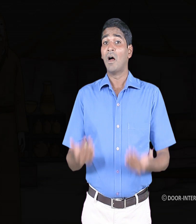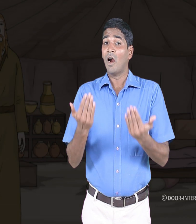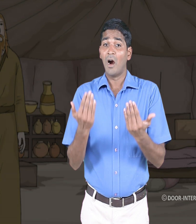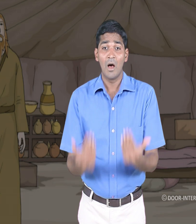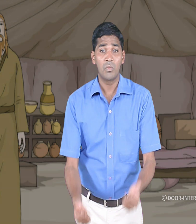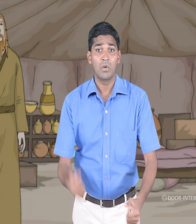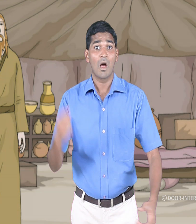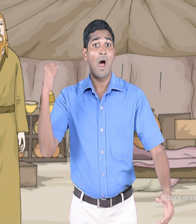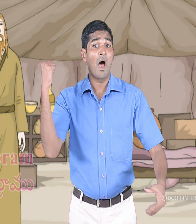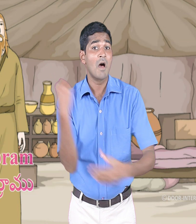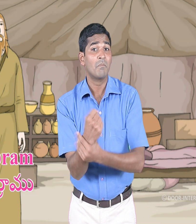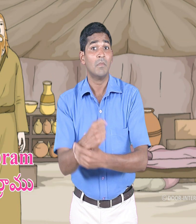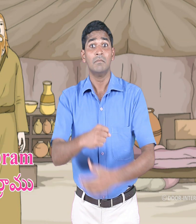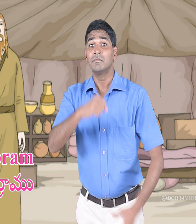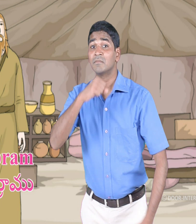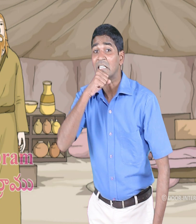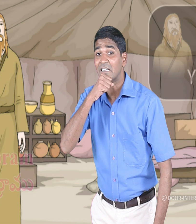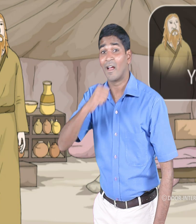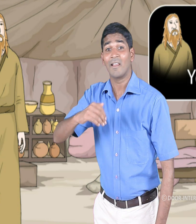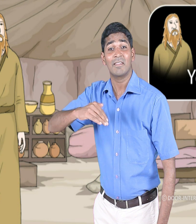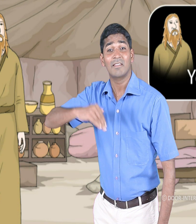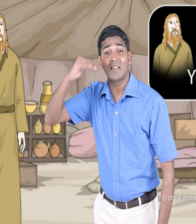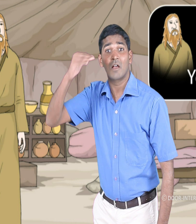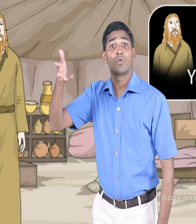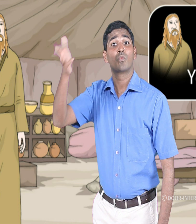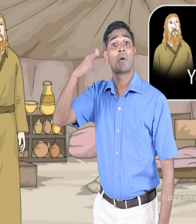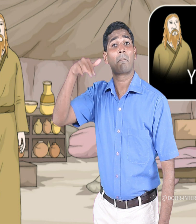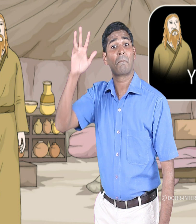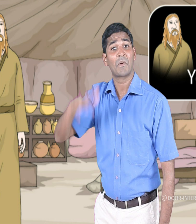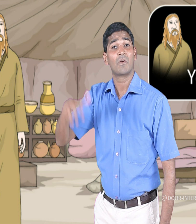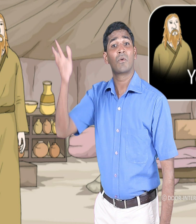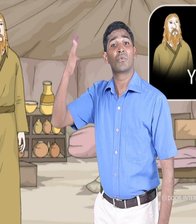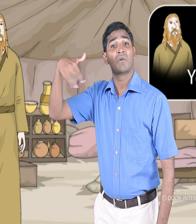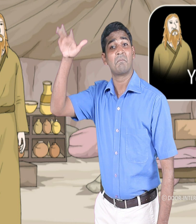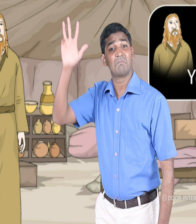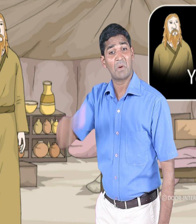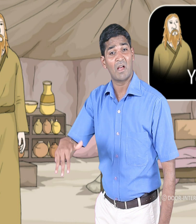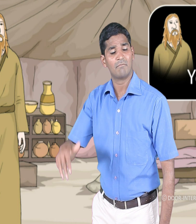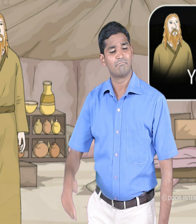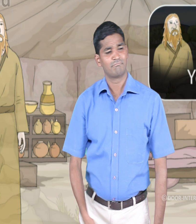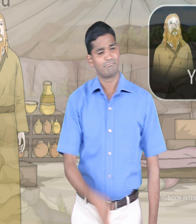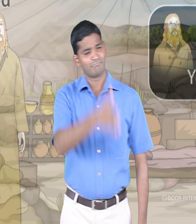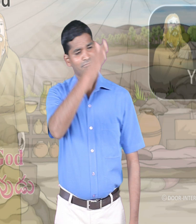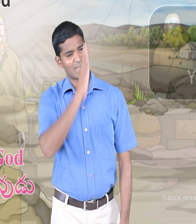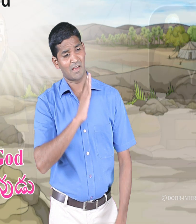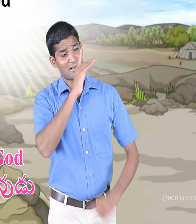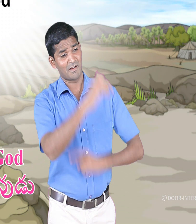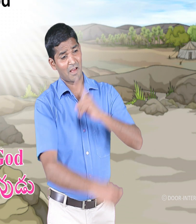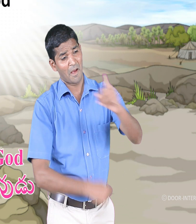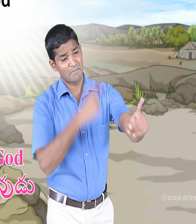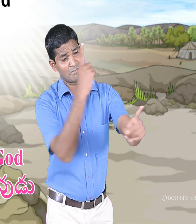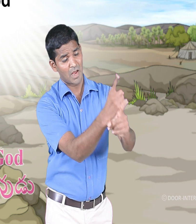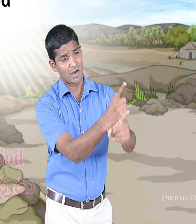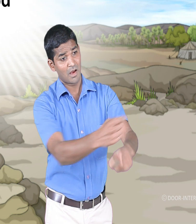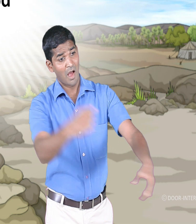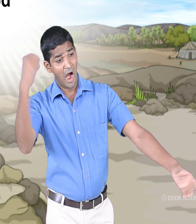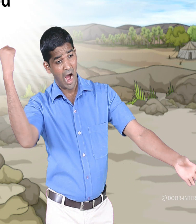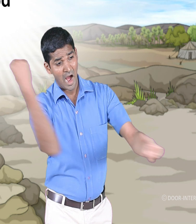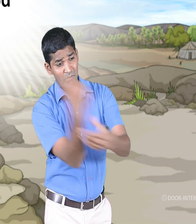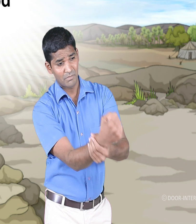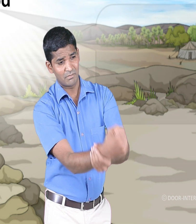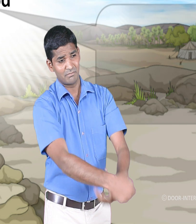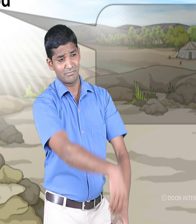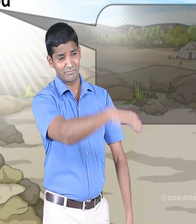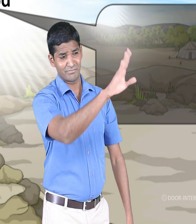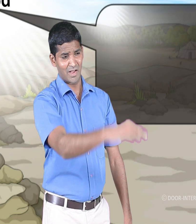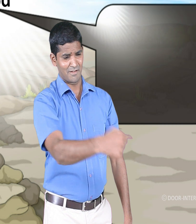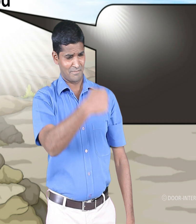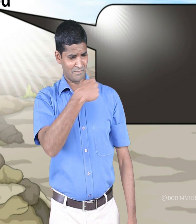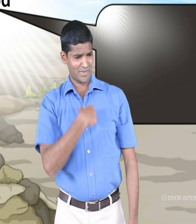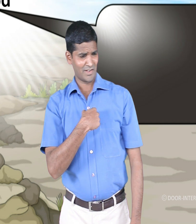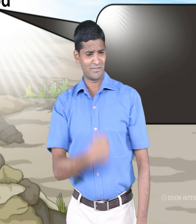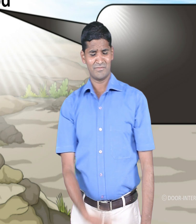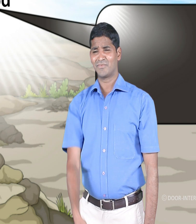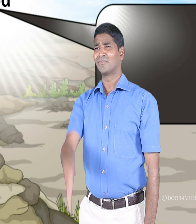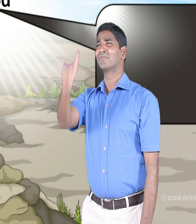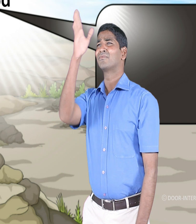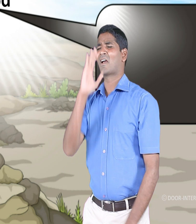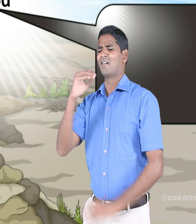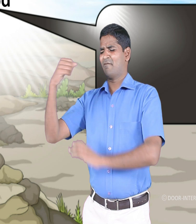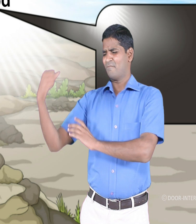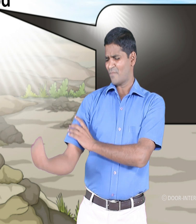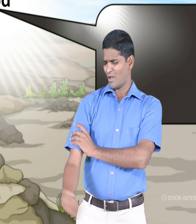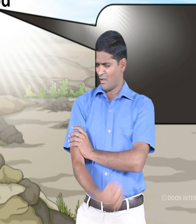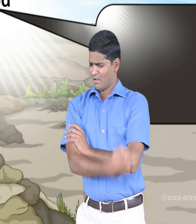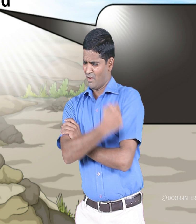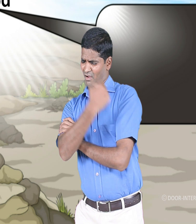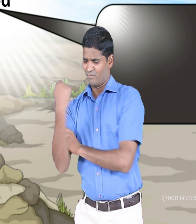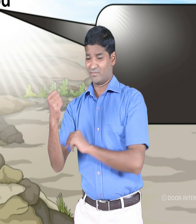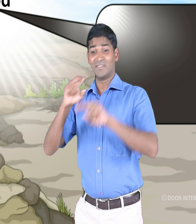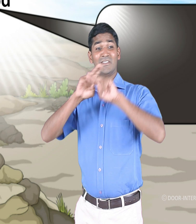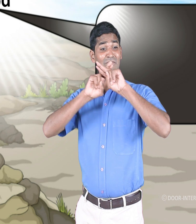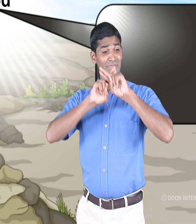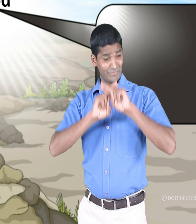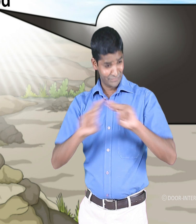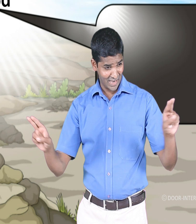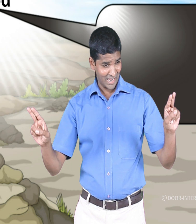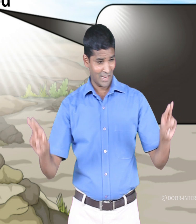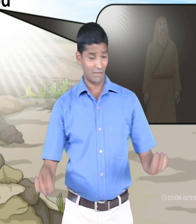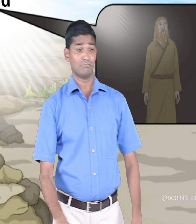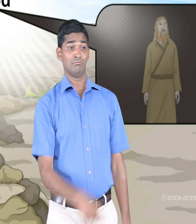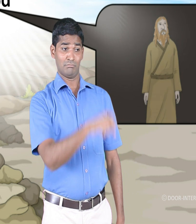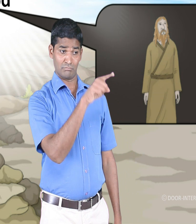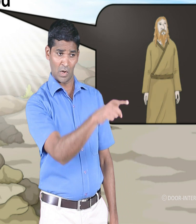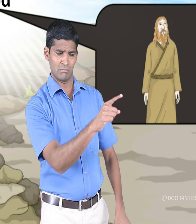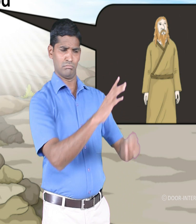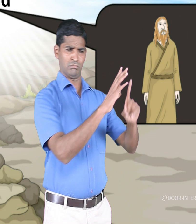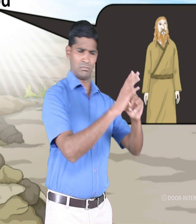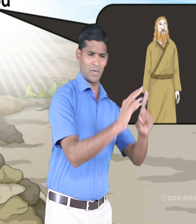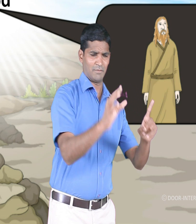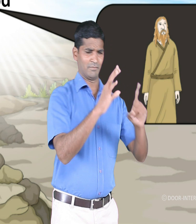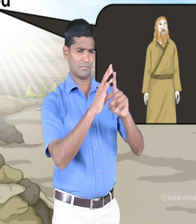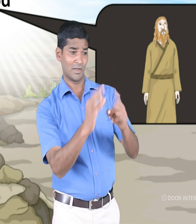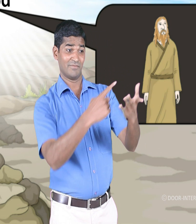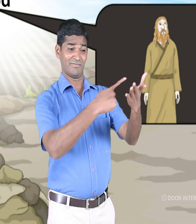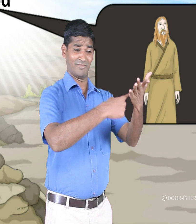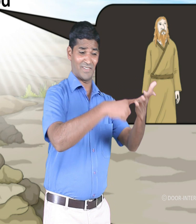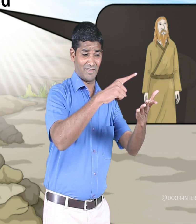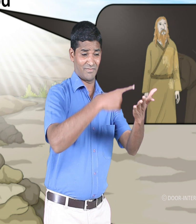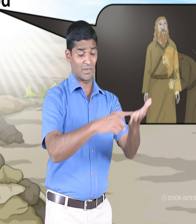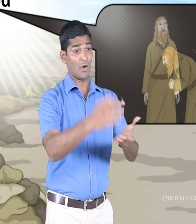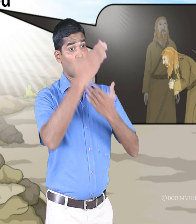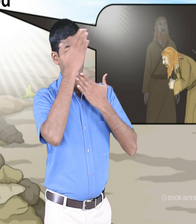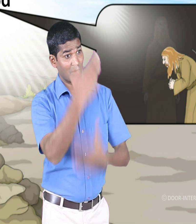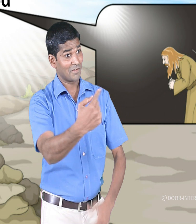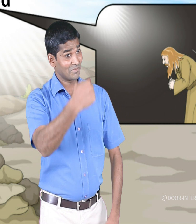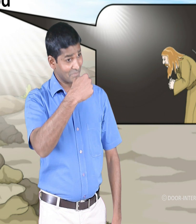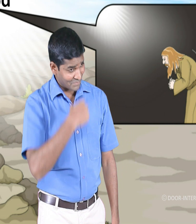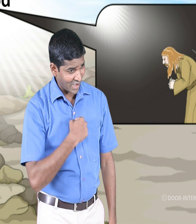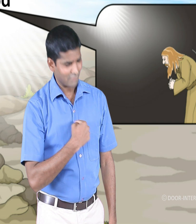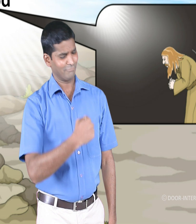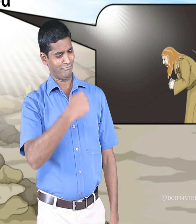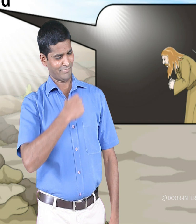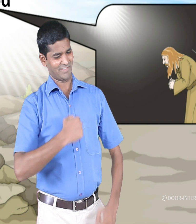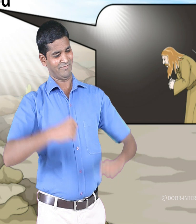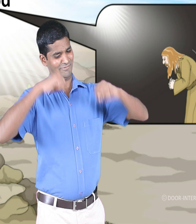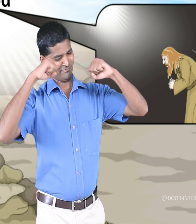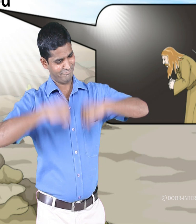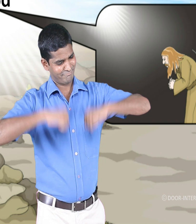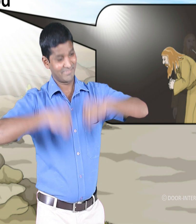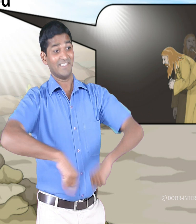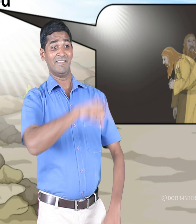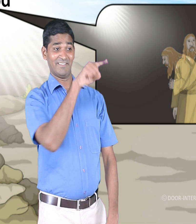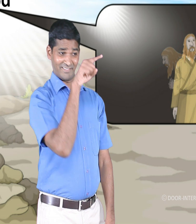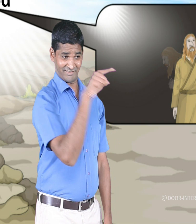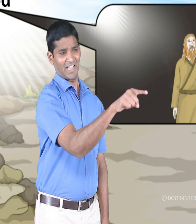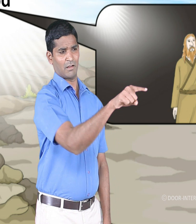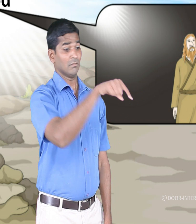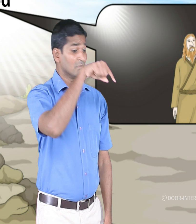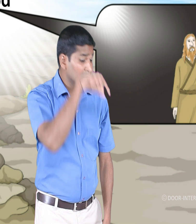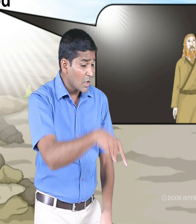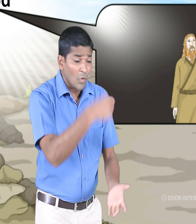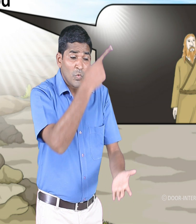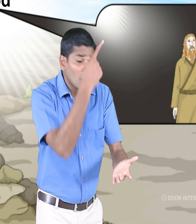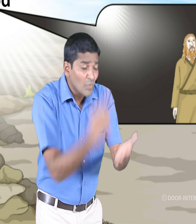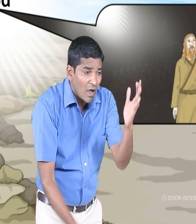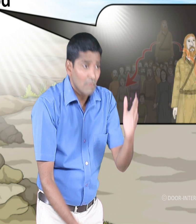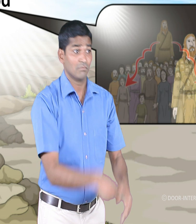When Abram was ninety-nine years old, the LORD appeared to him and said, “I am God Almighty. Walk before Me and be blameless.